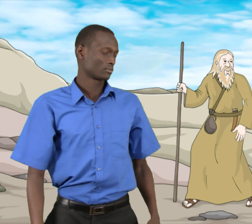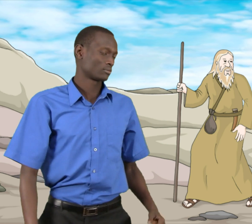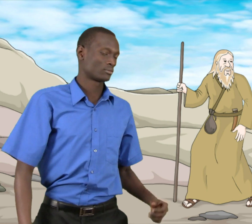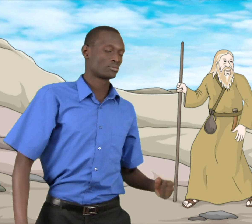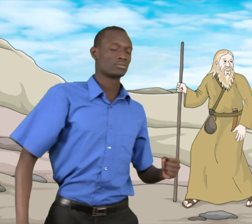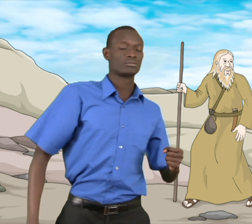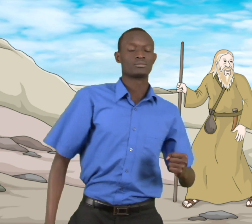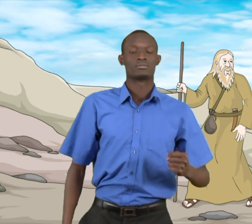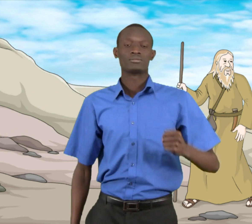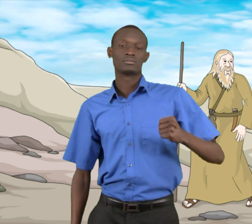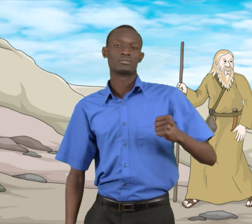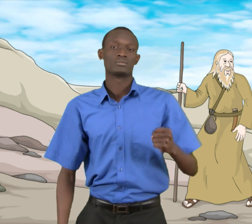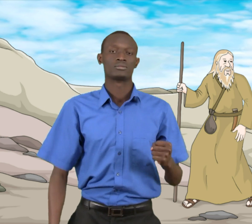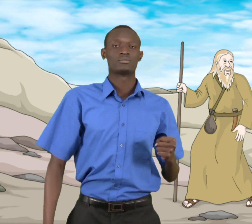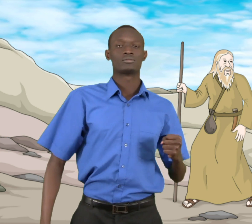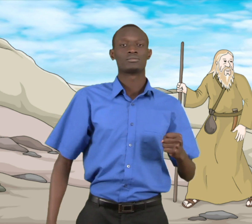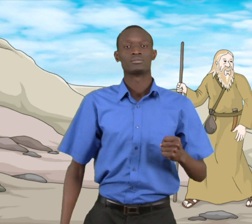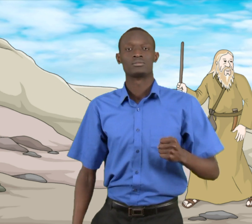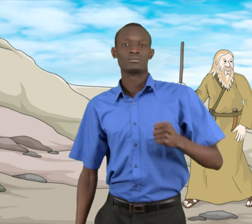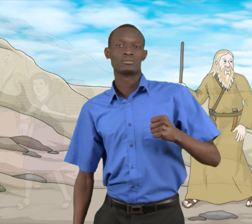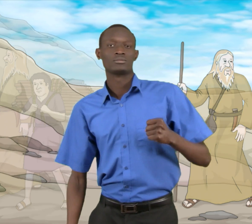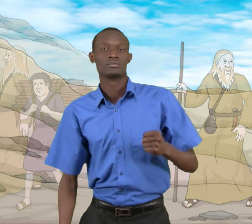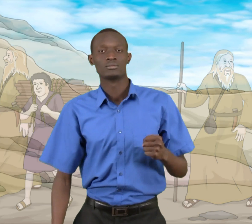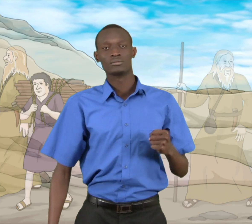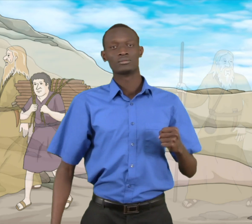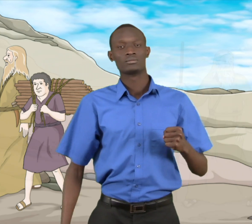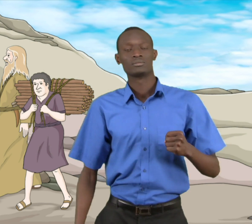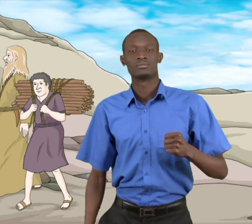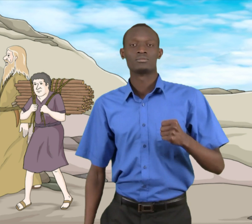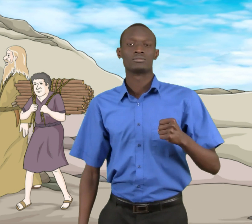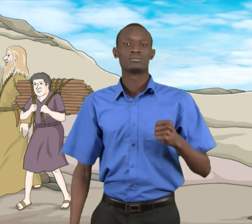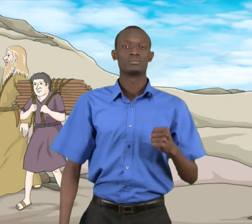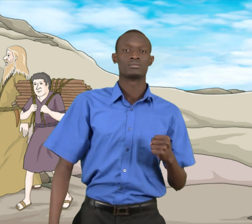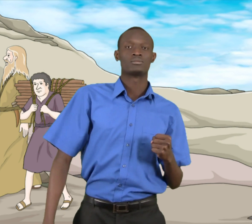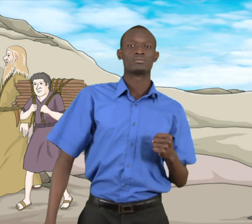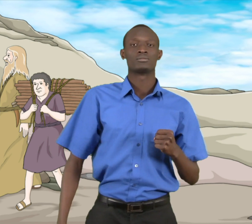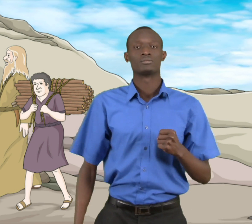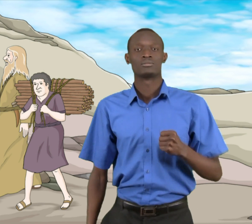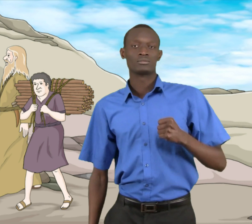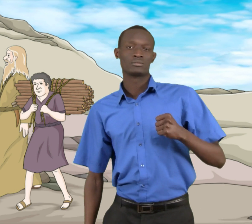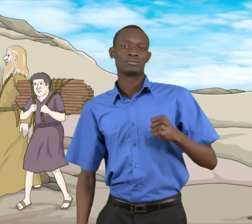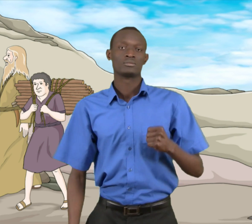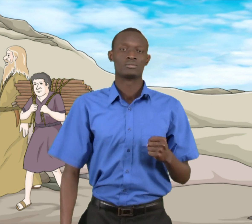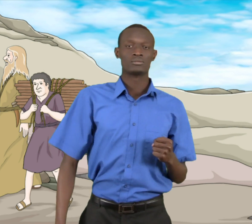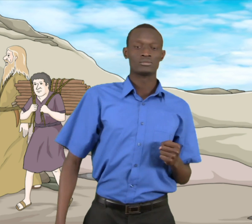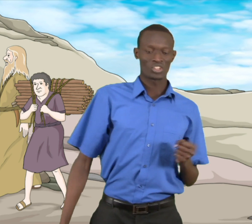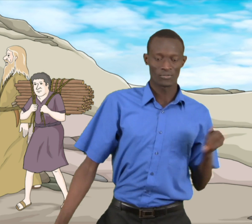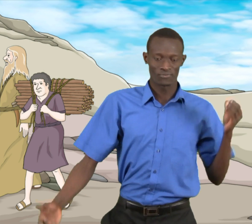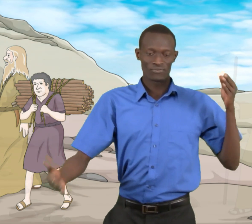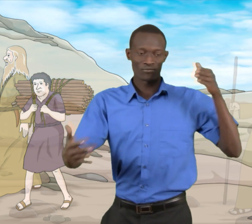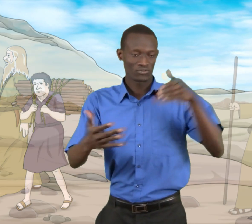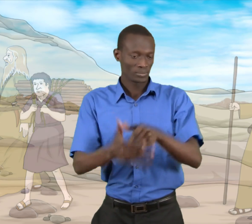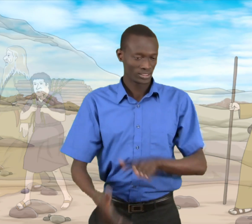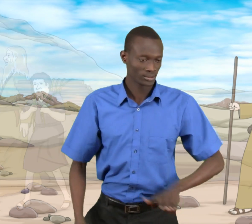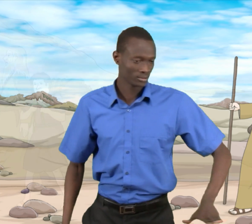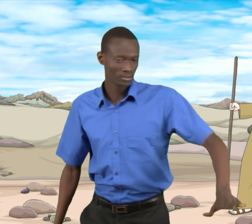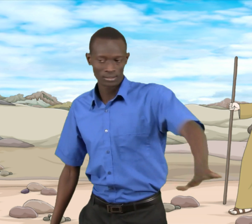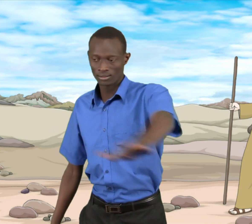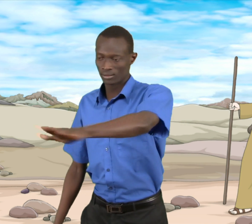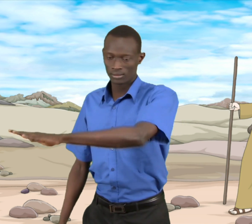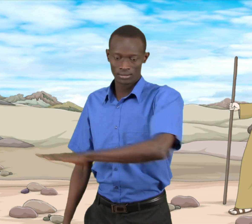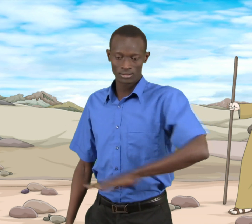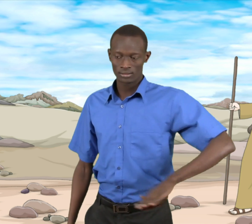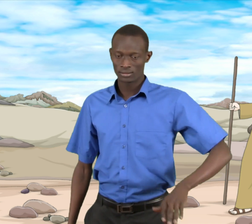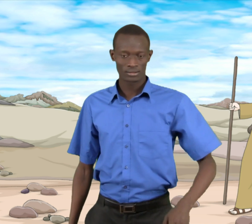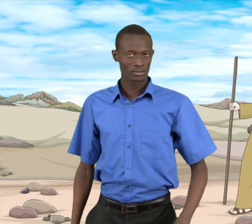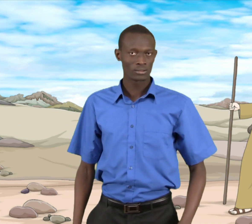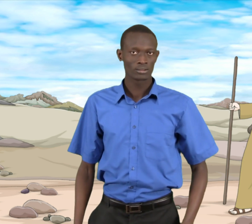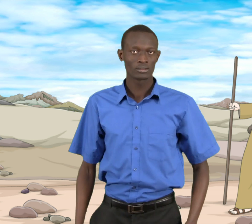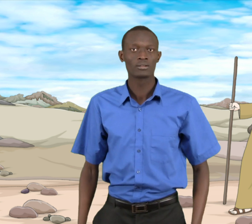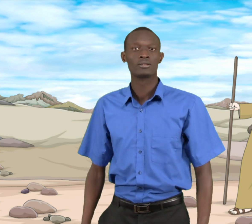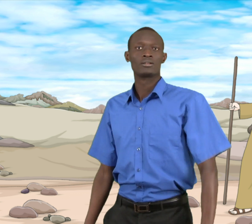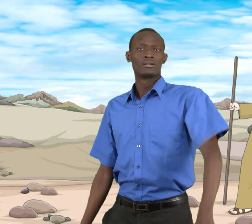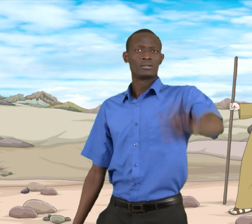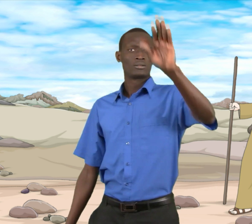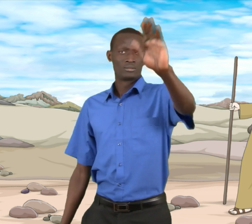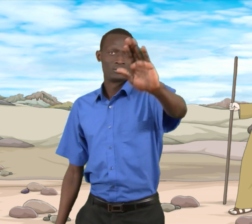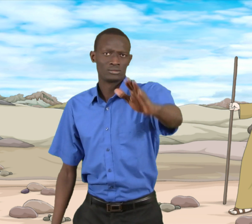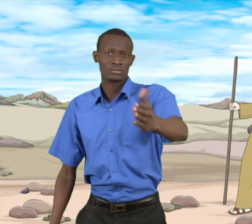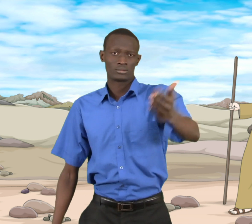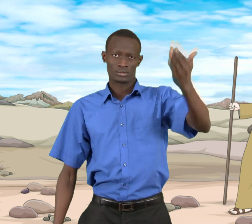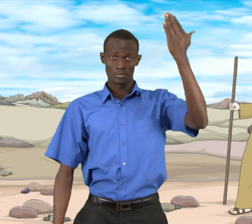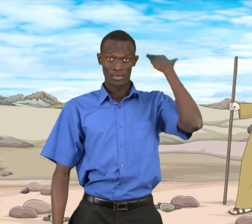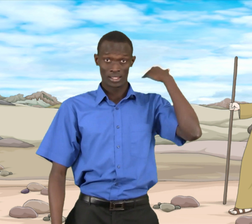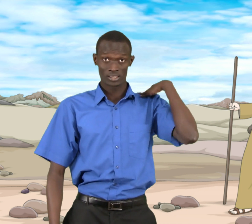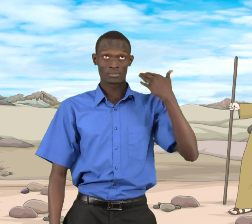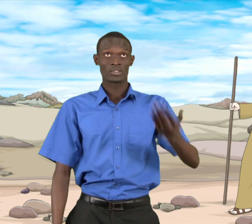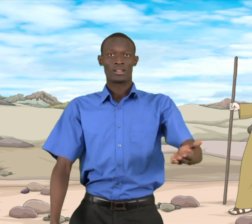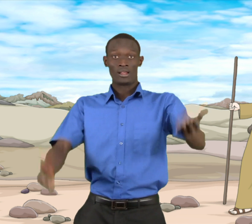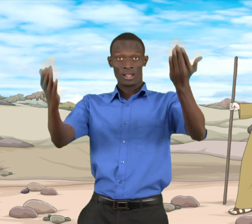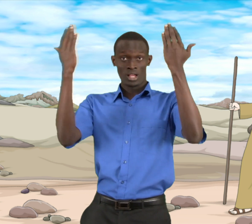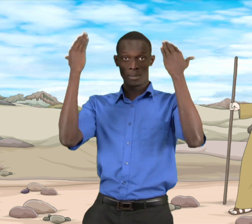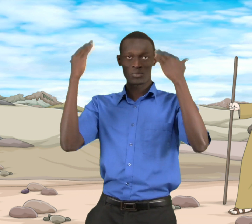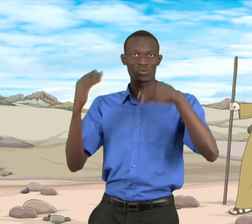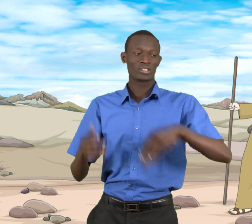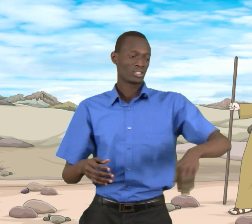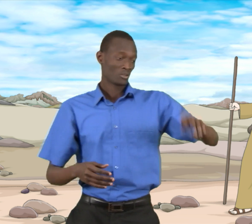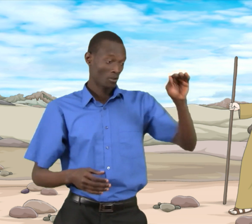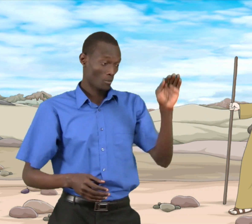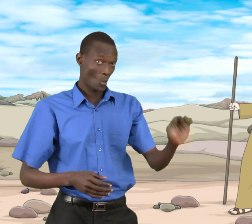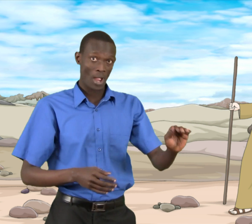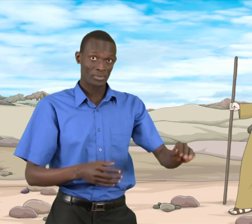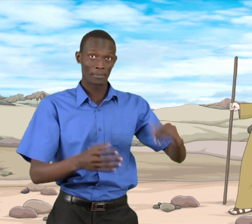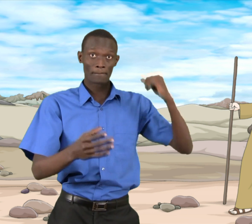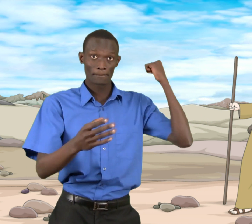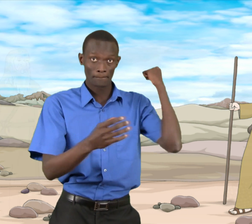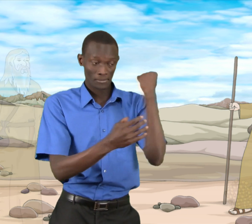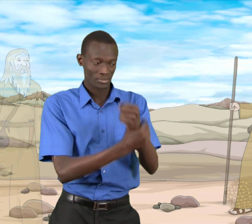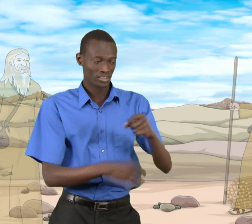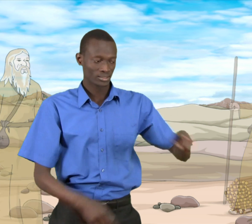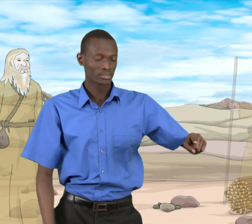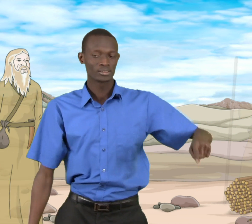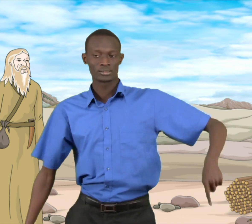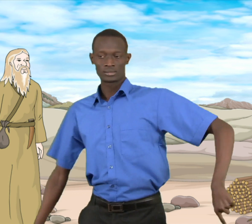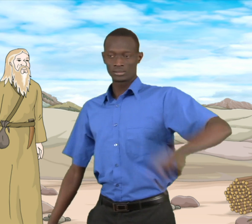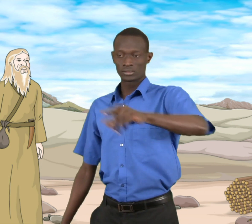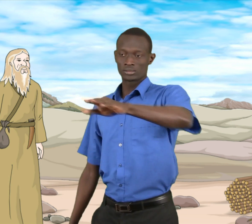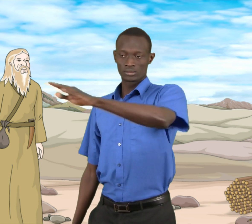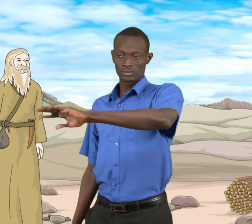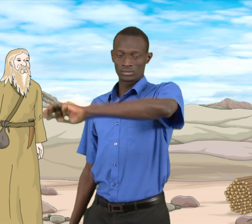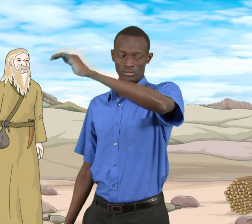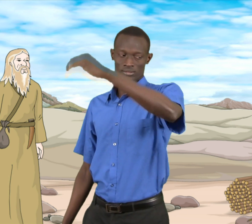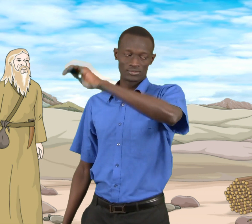And the two walked on together.